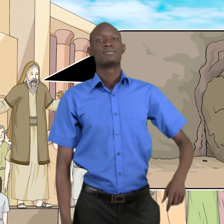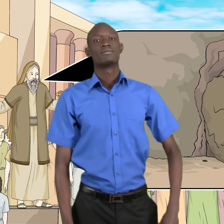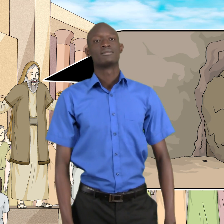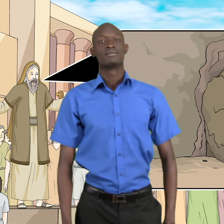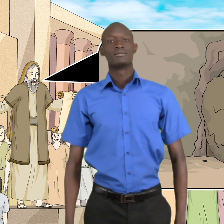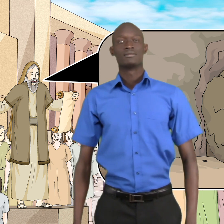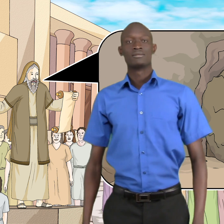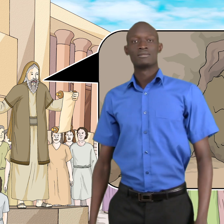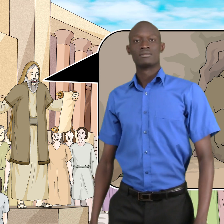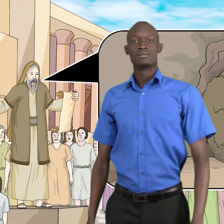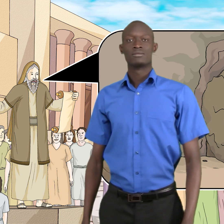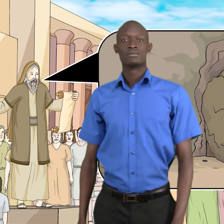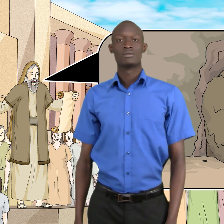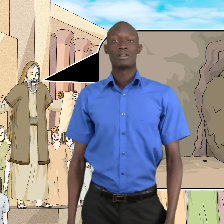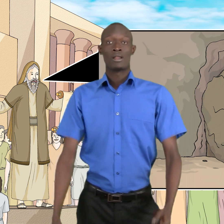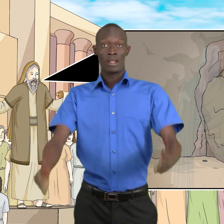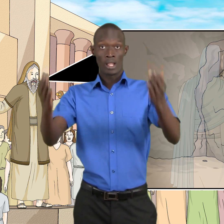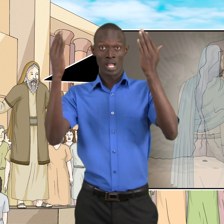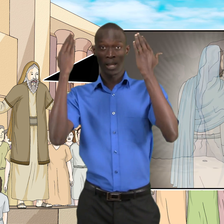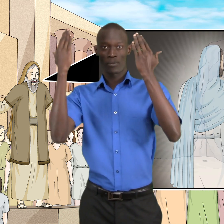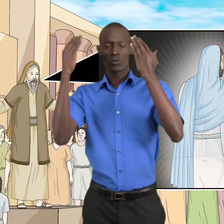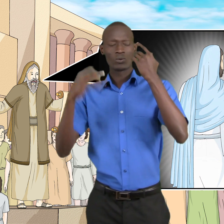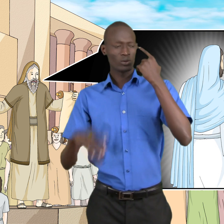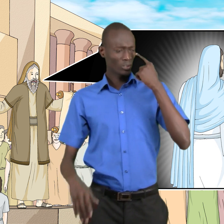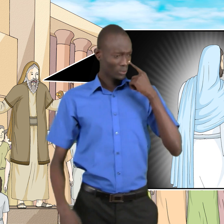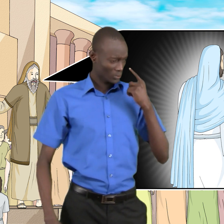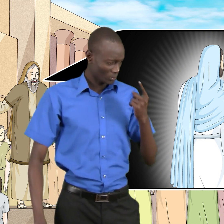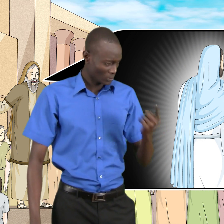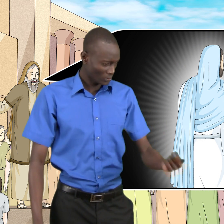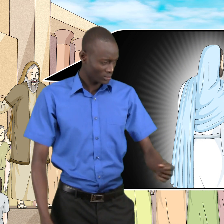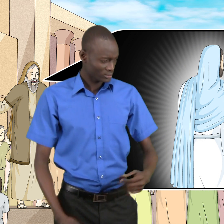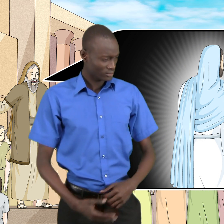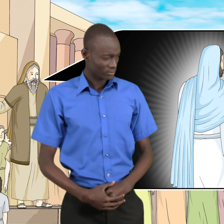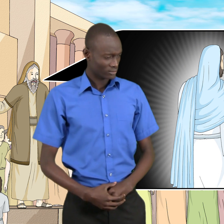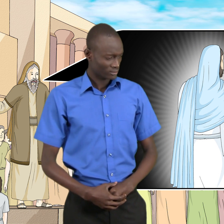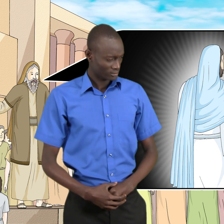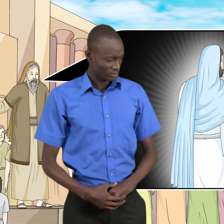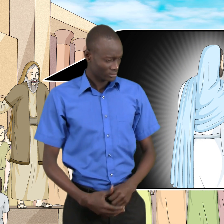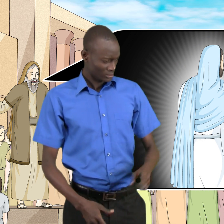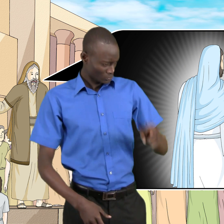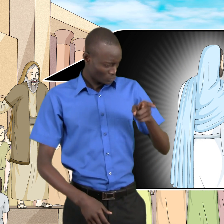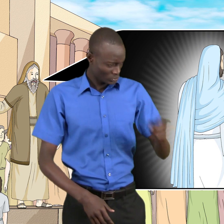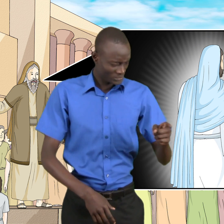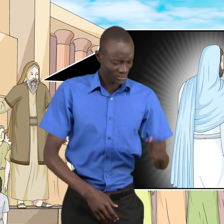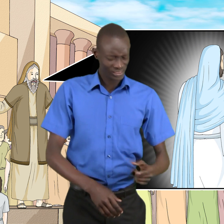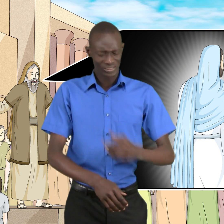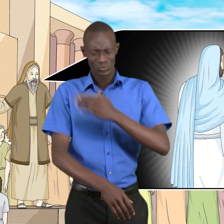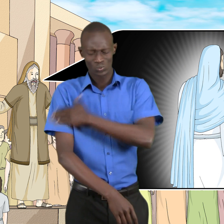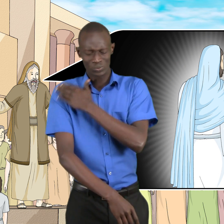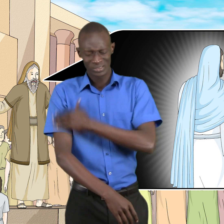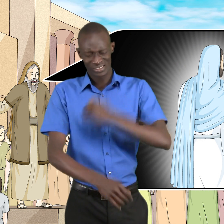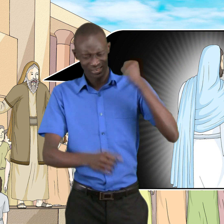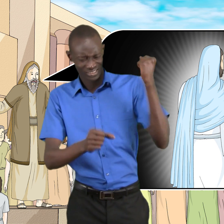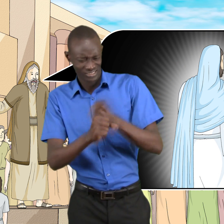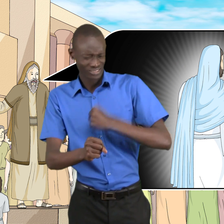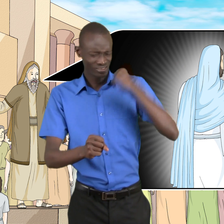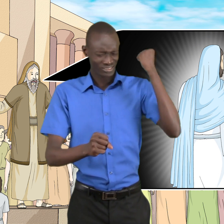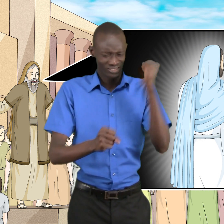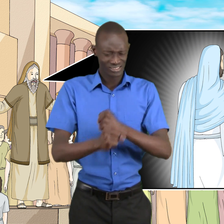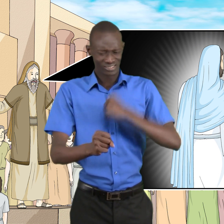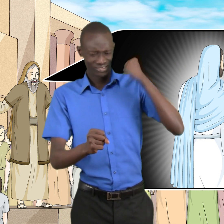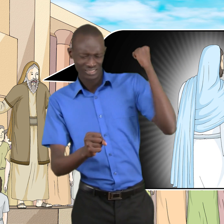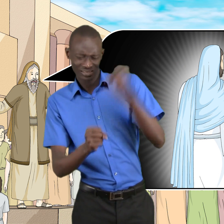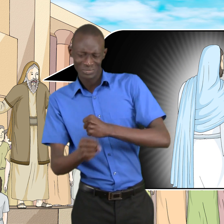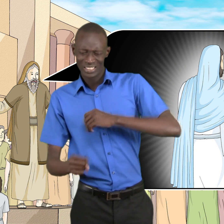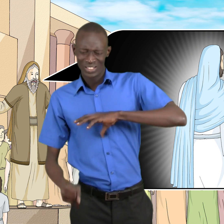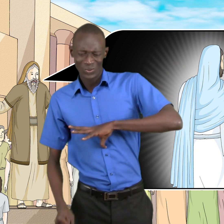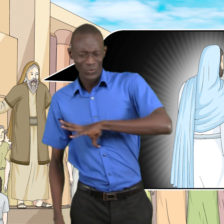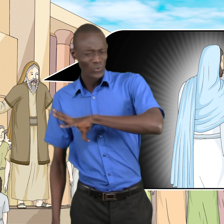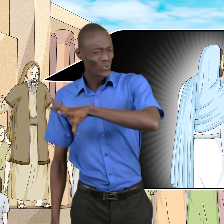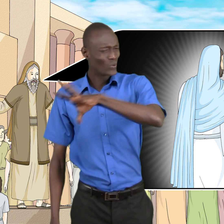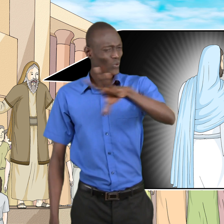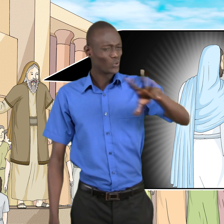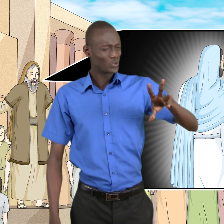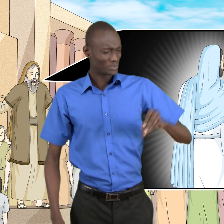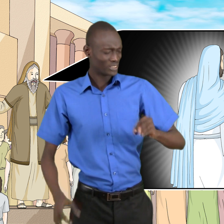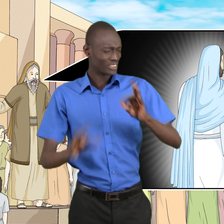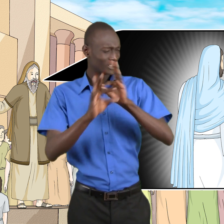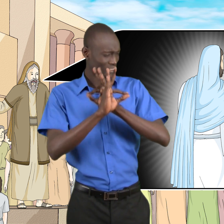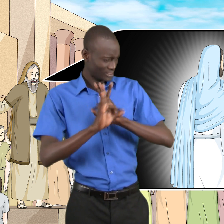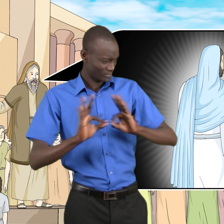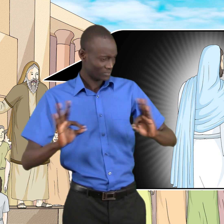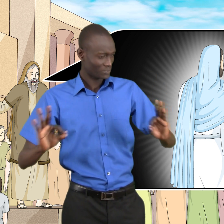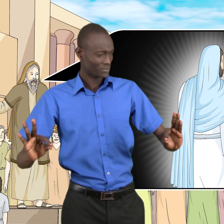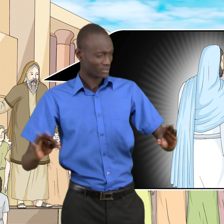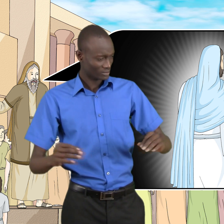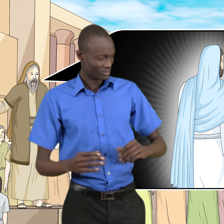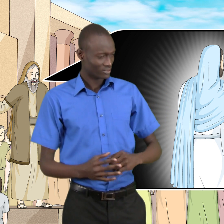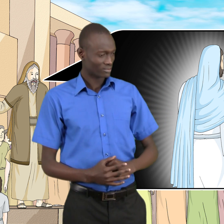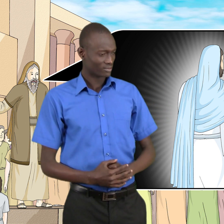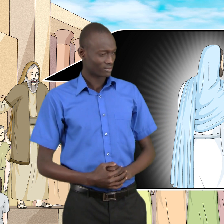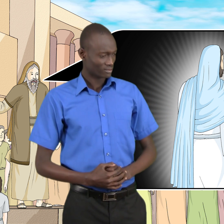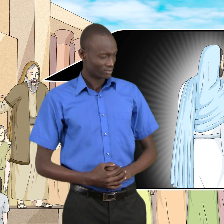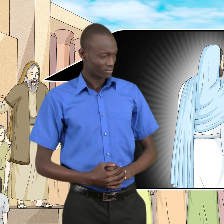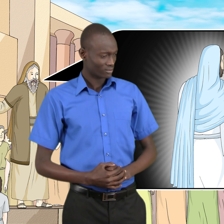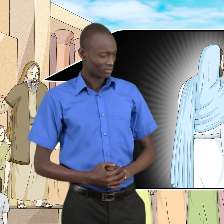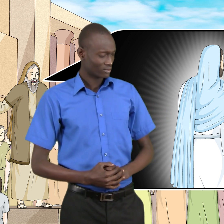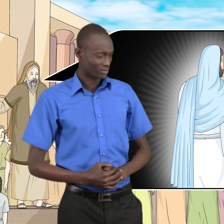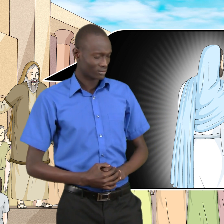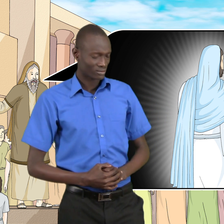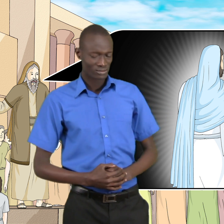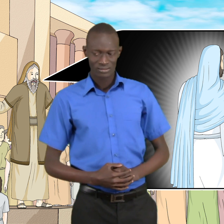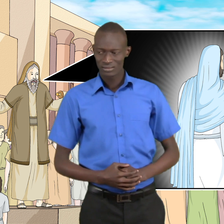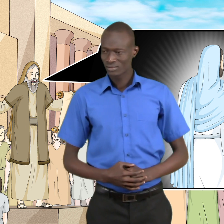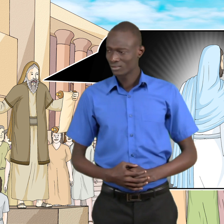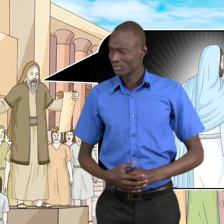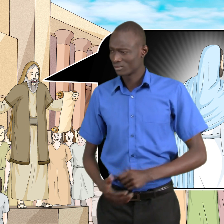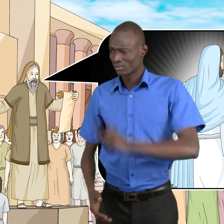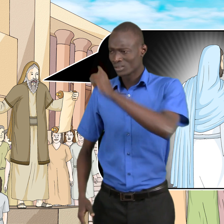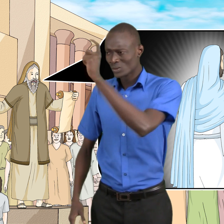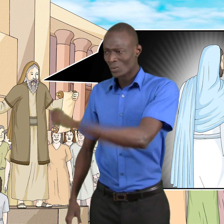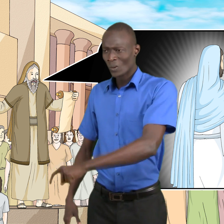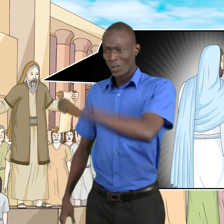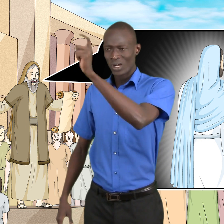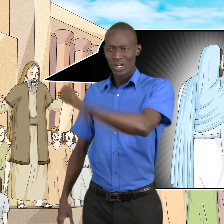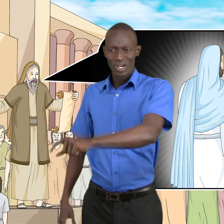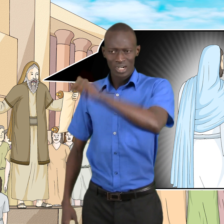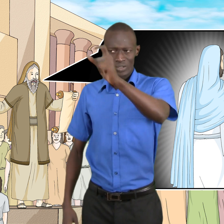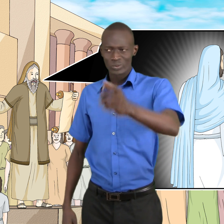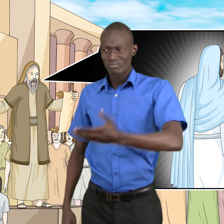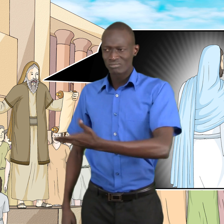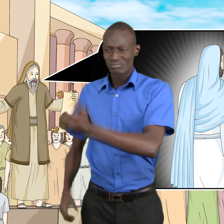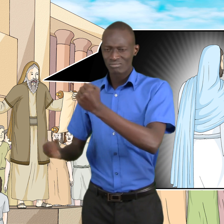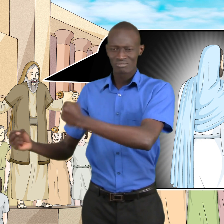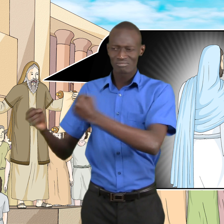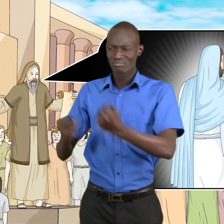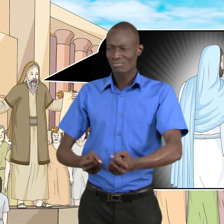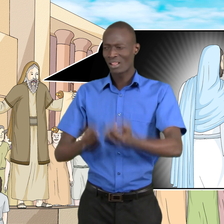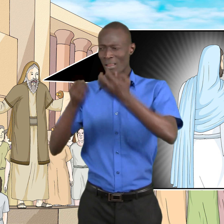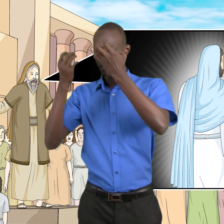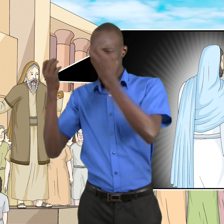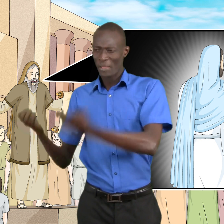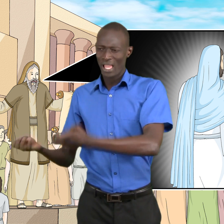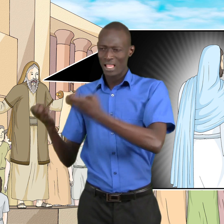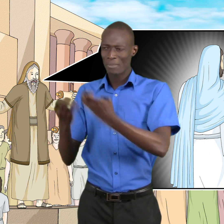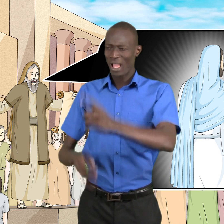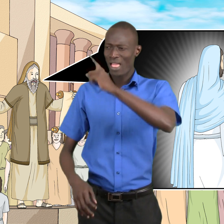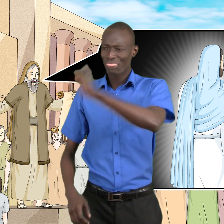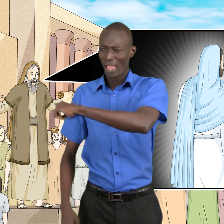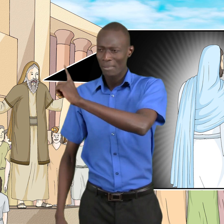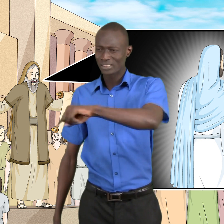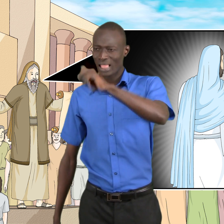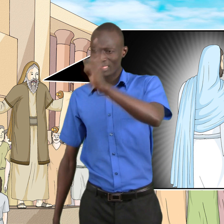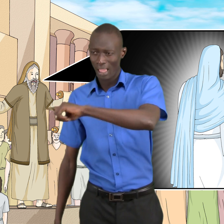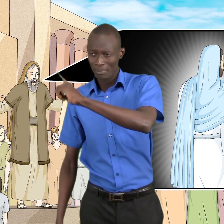and when His soul is made a guilt offering, He will see His offspring, He will prolong His days, and the good pleasure of the LORD will prosper in His hand.